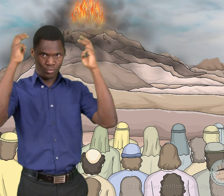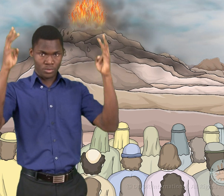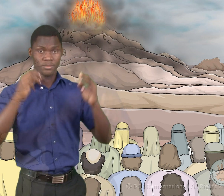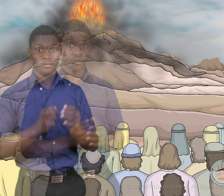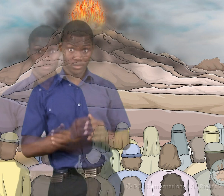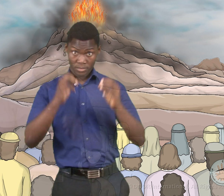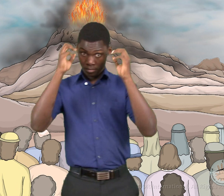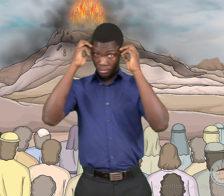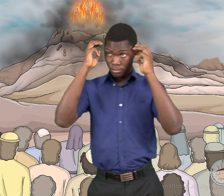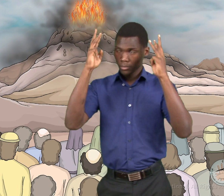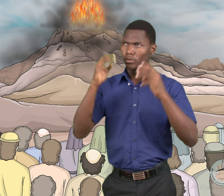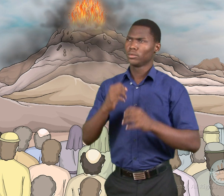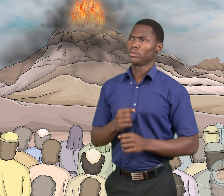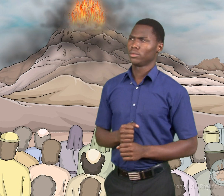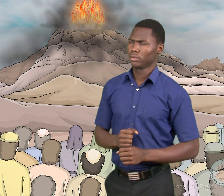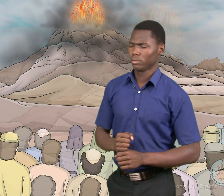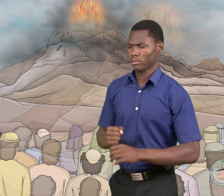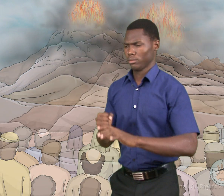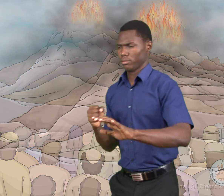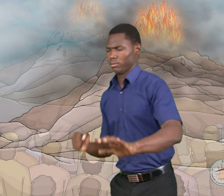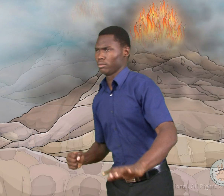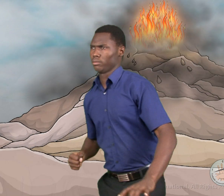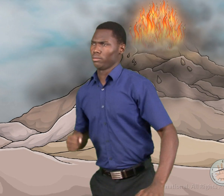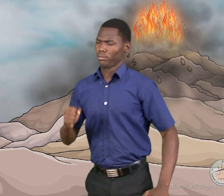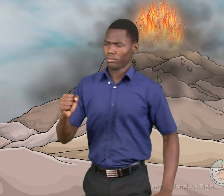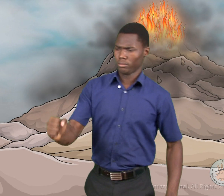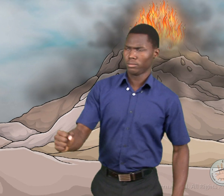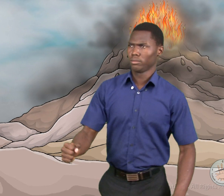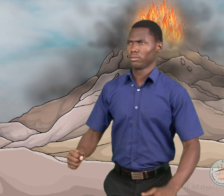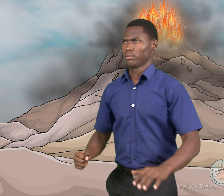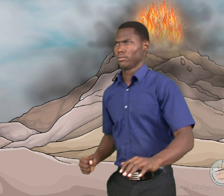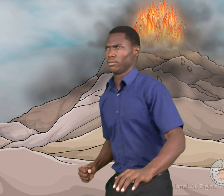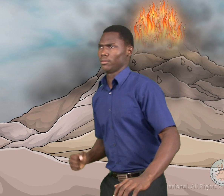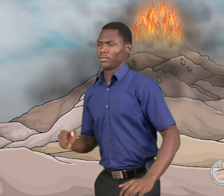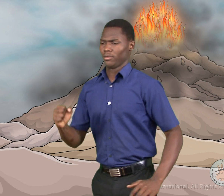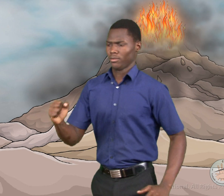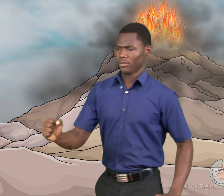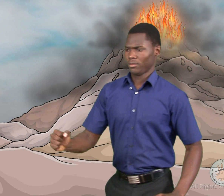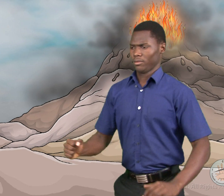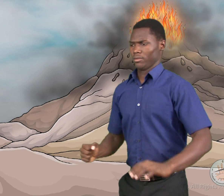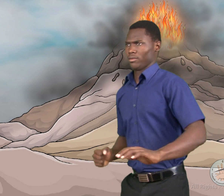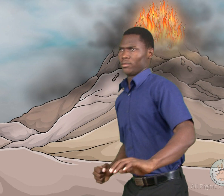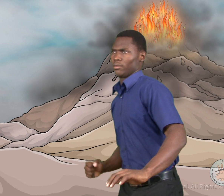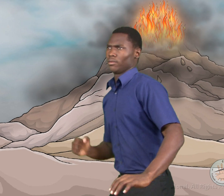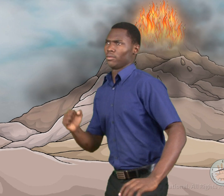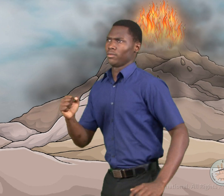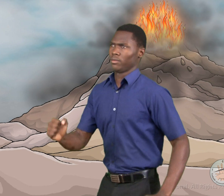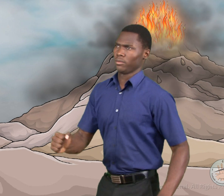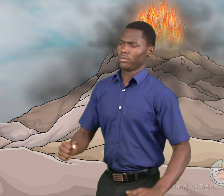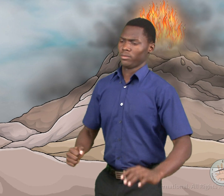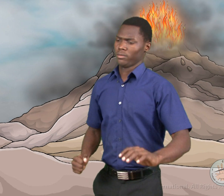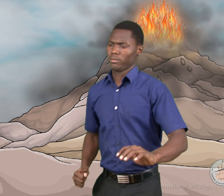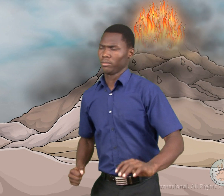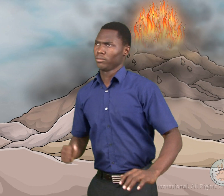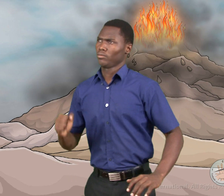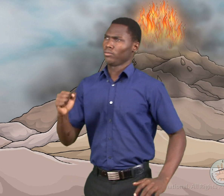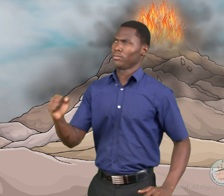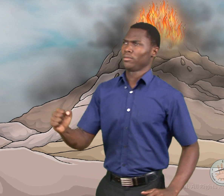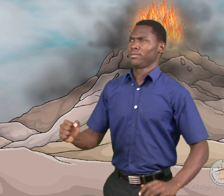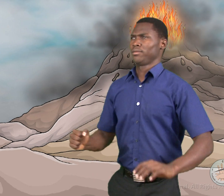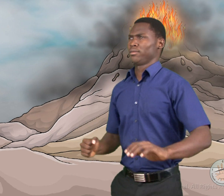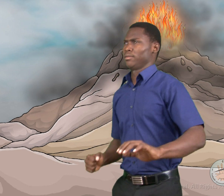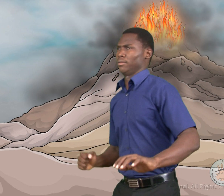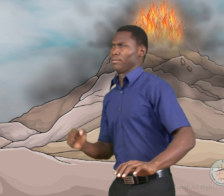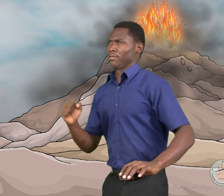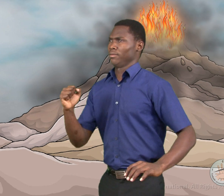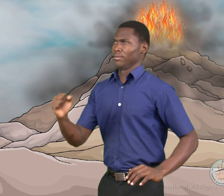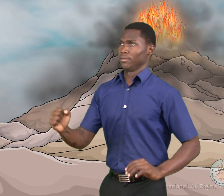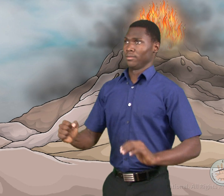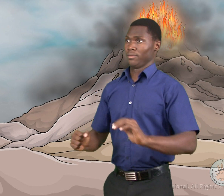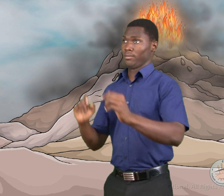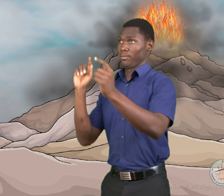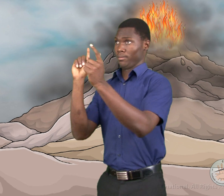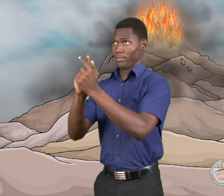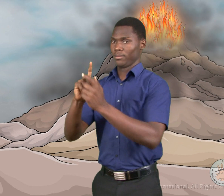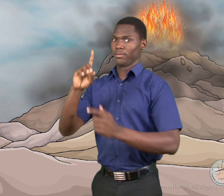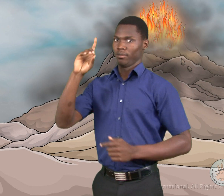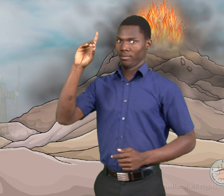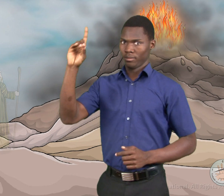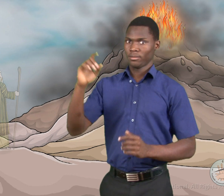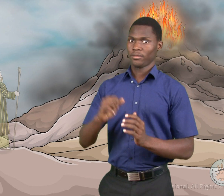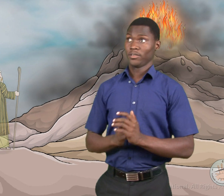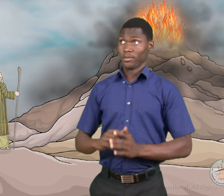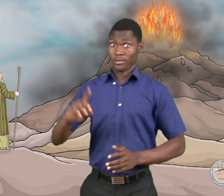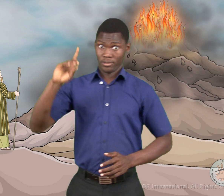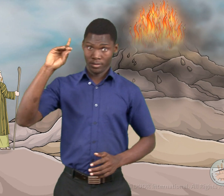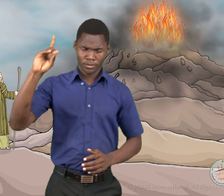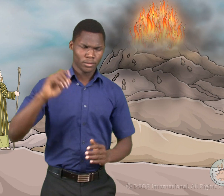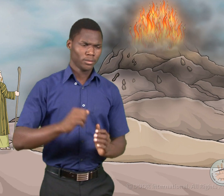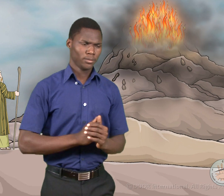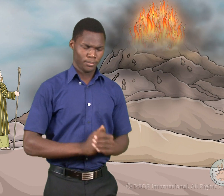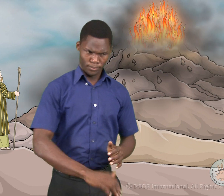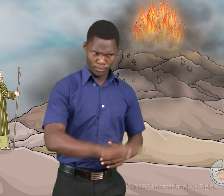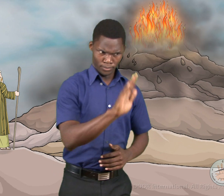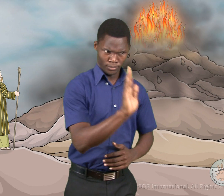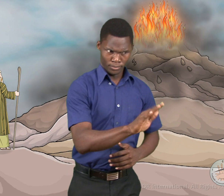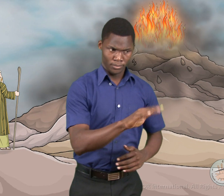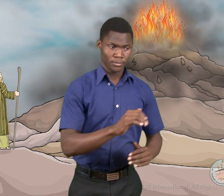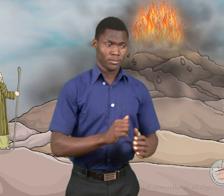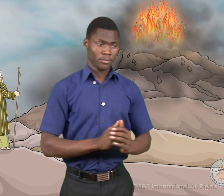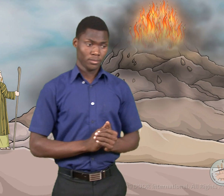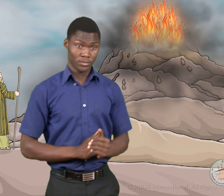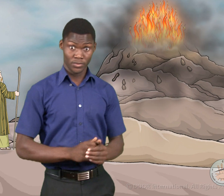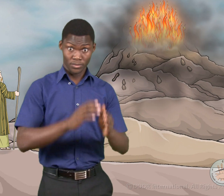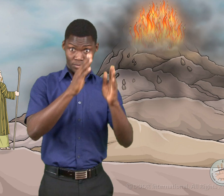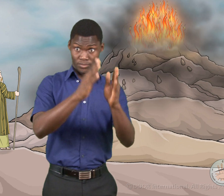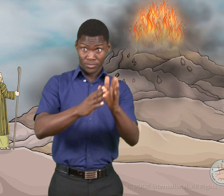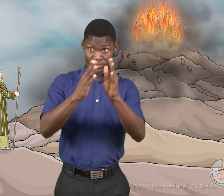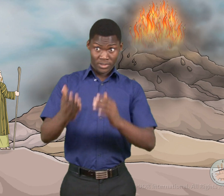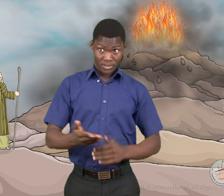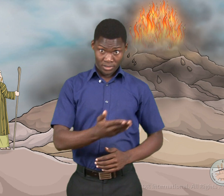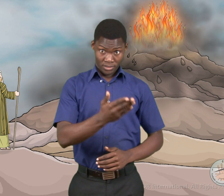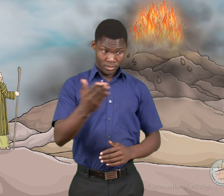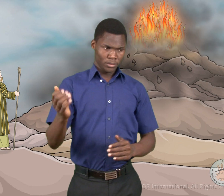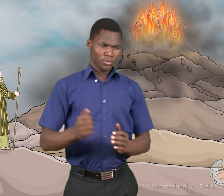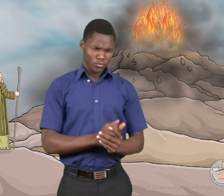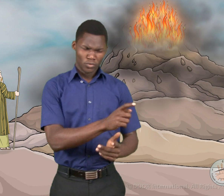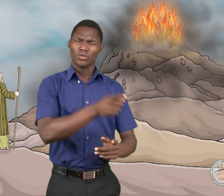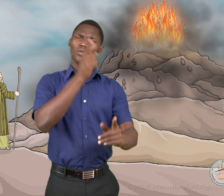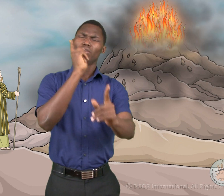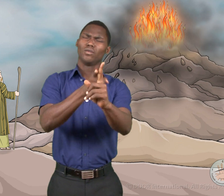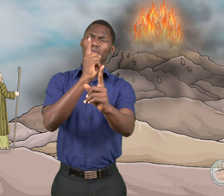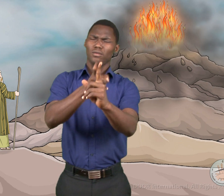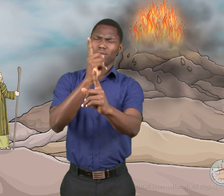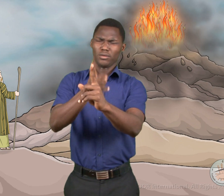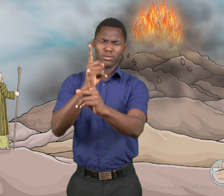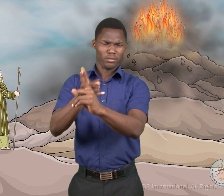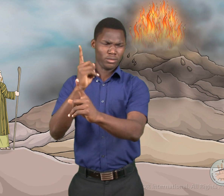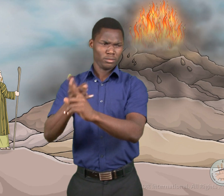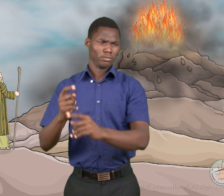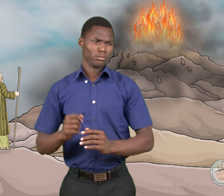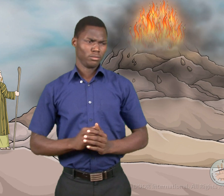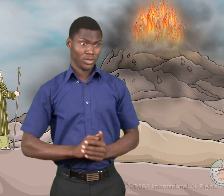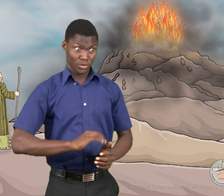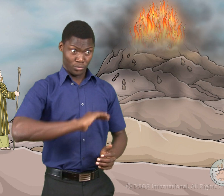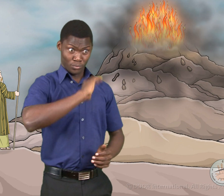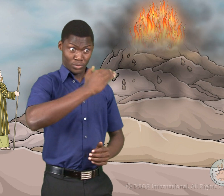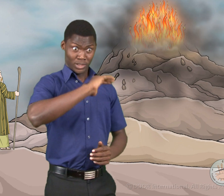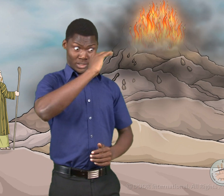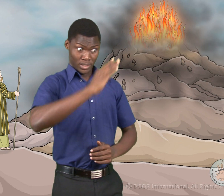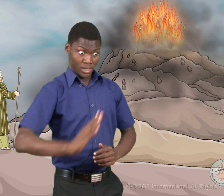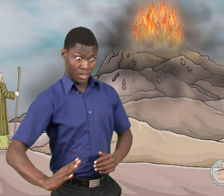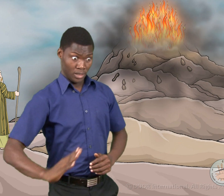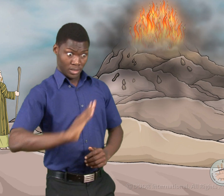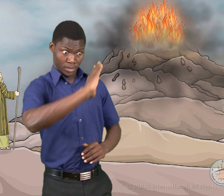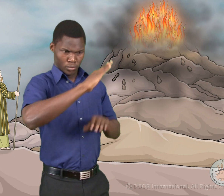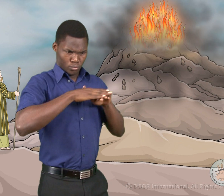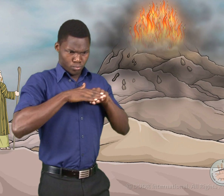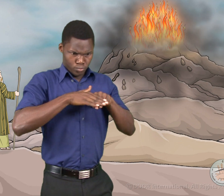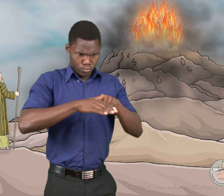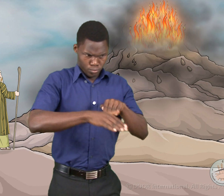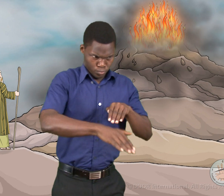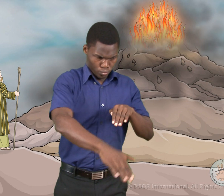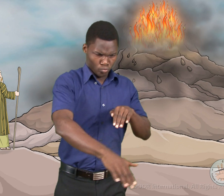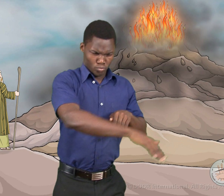The LORD descended to the top of Mount Sinai and called Moses to the summit.